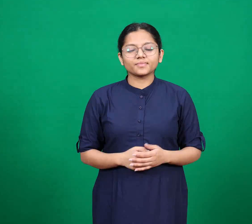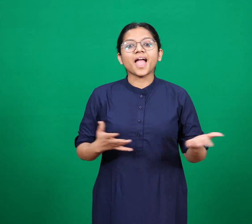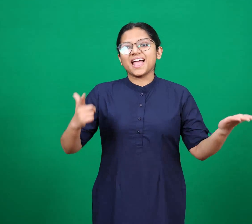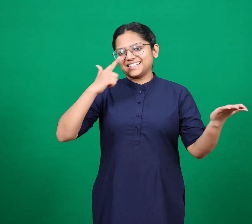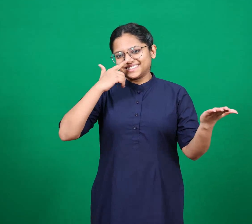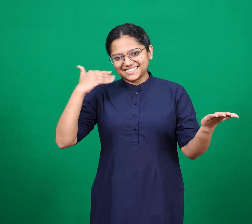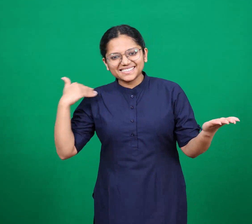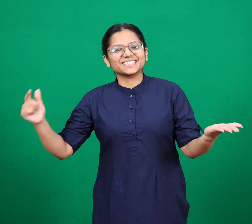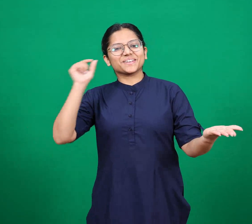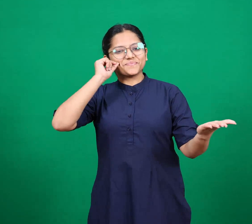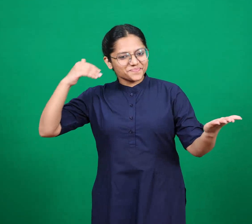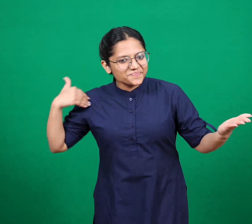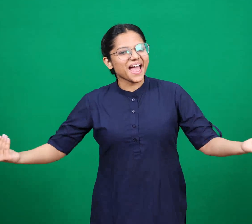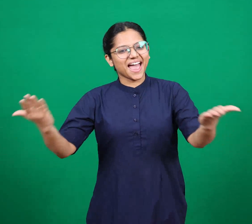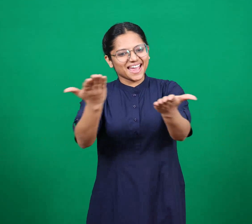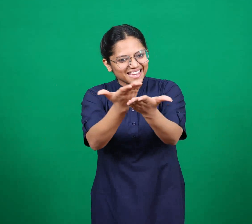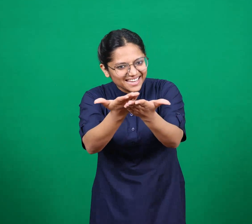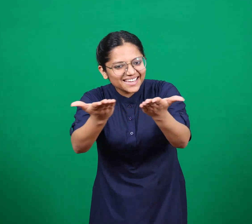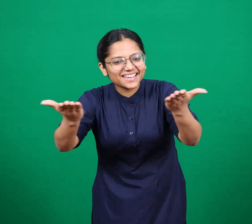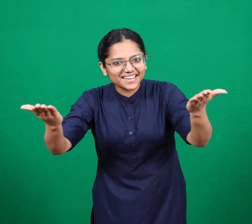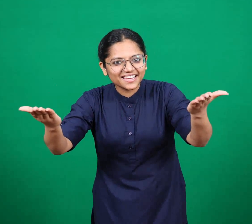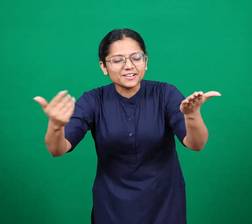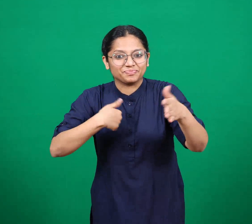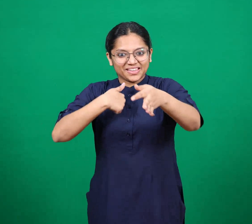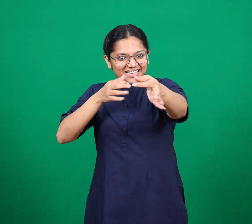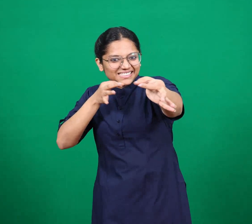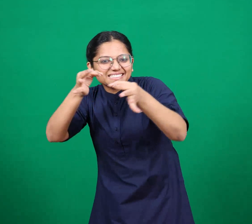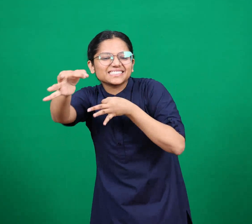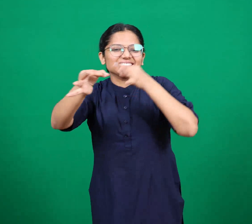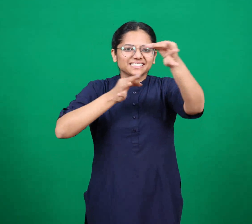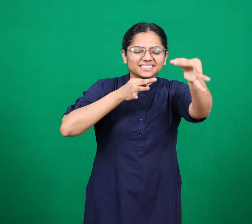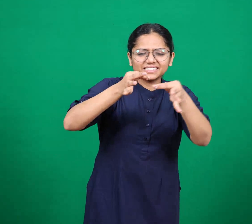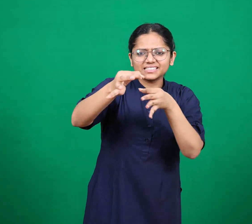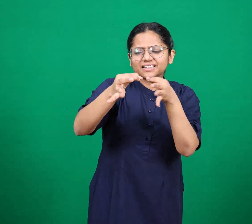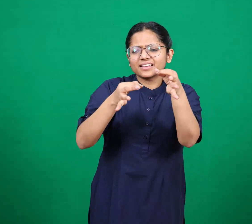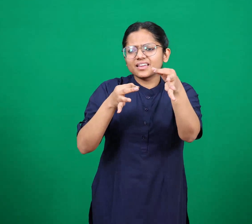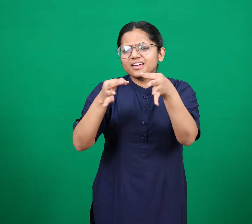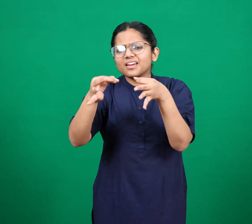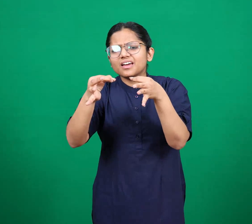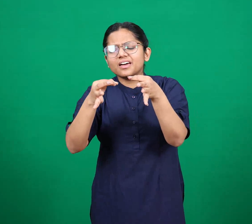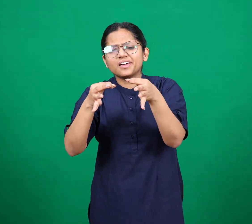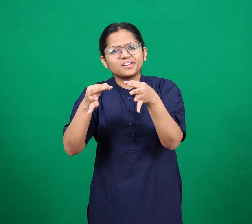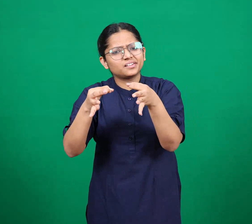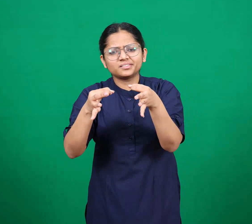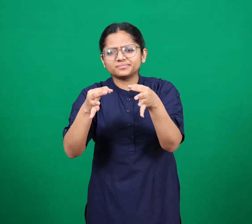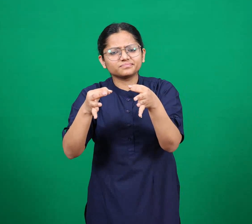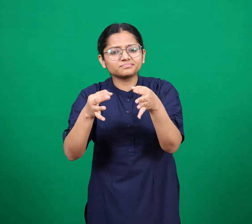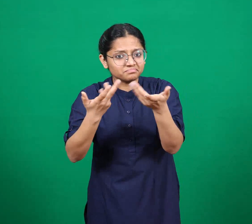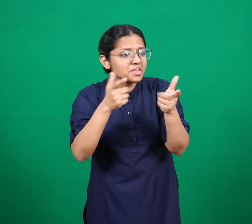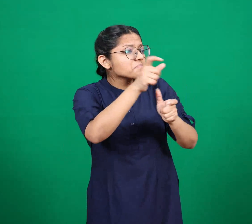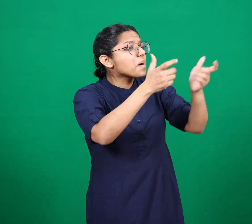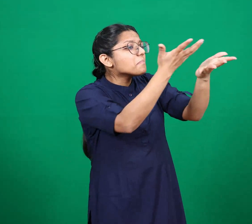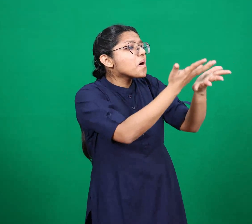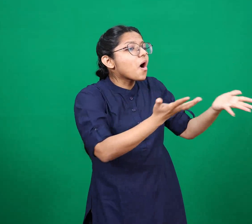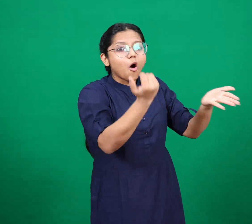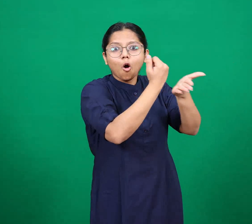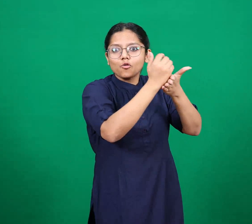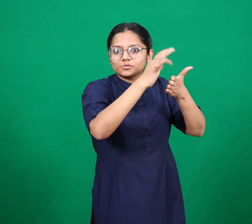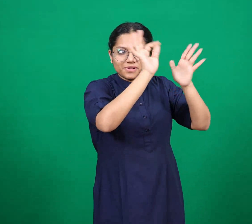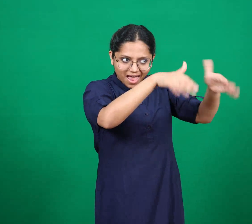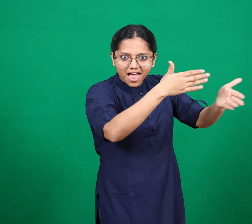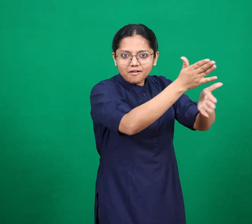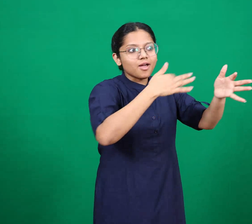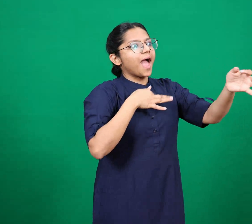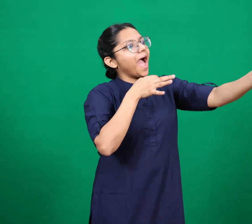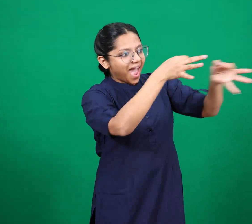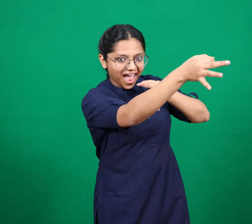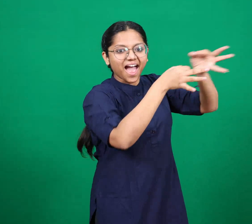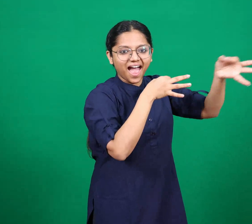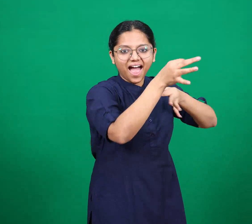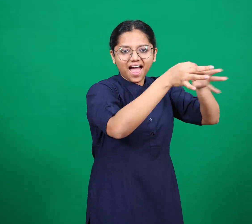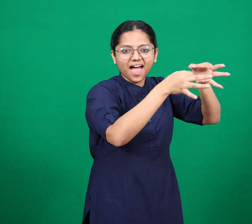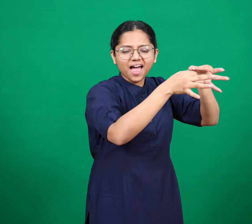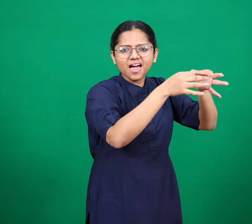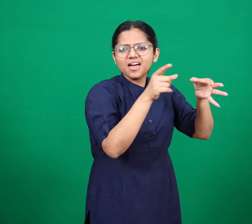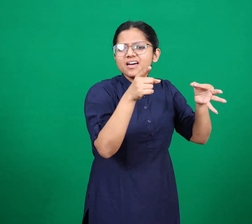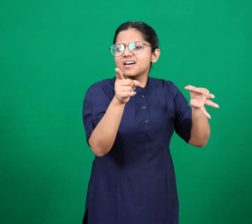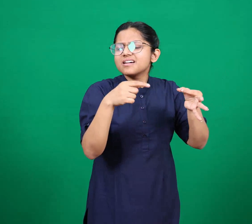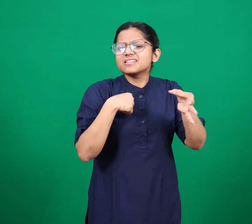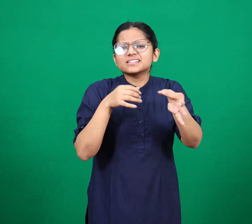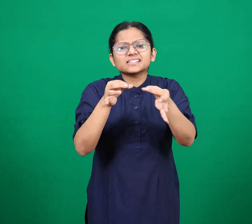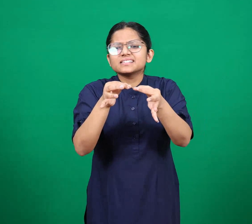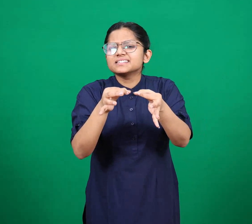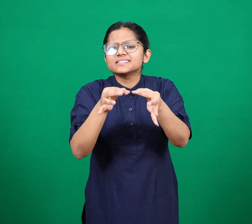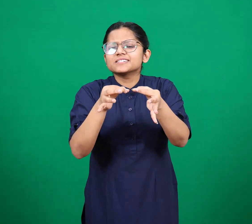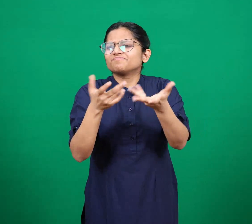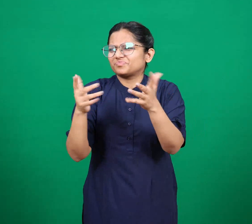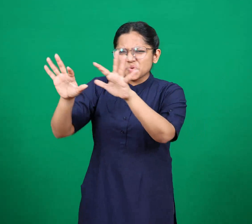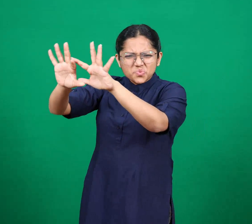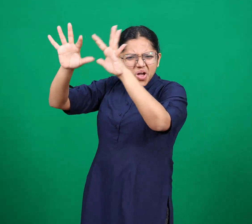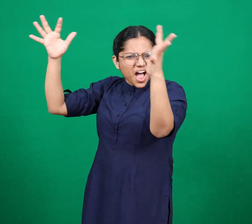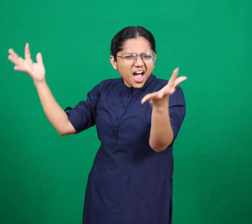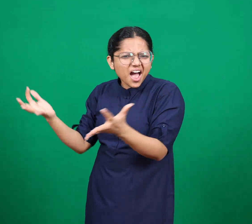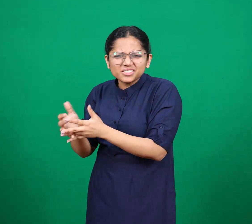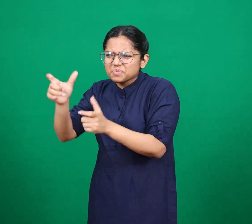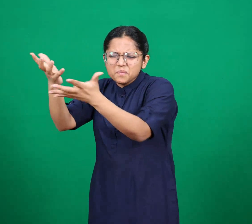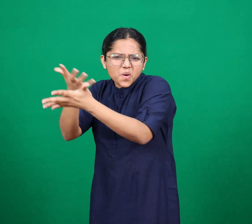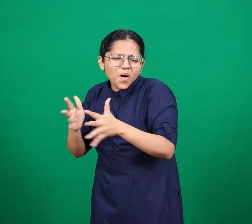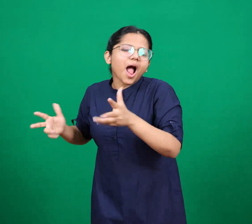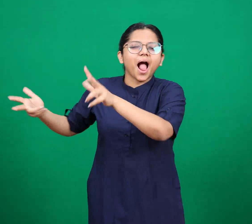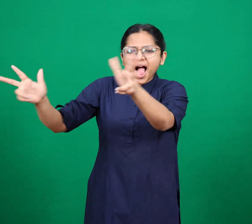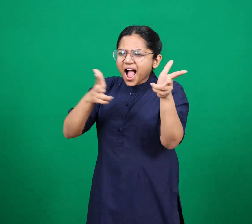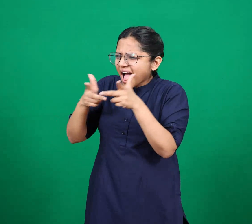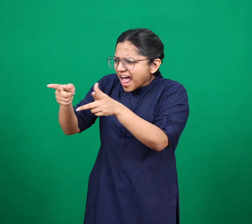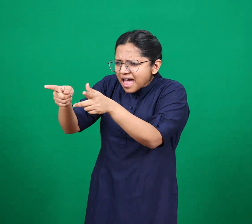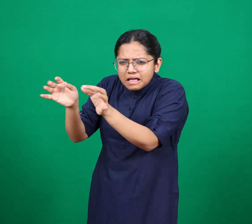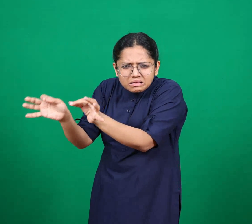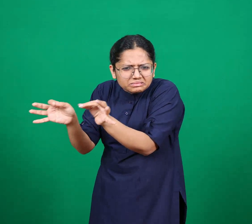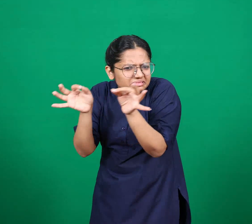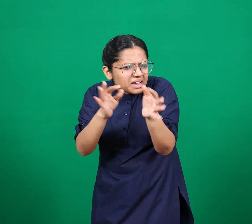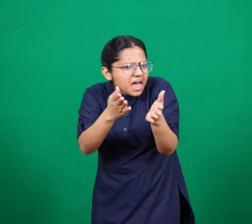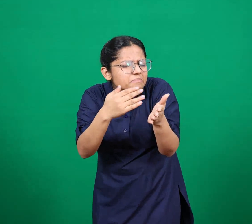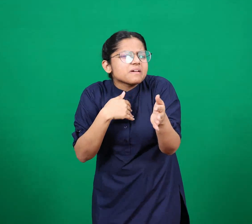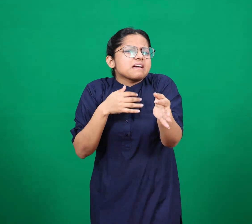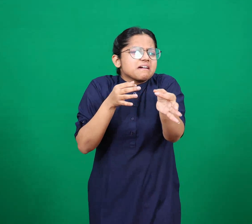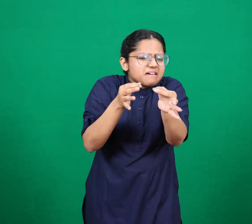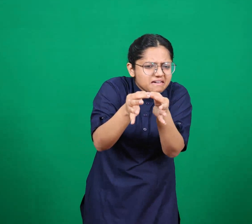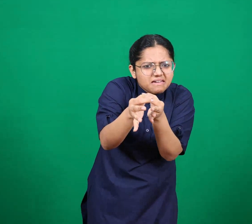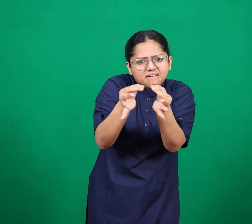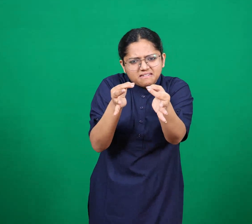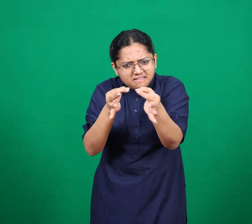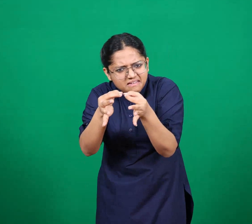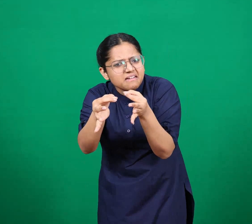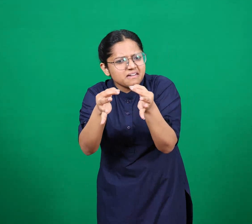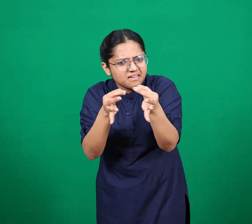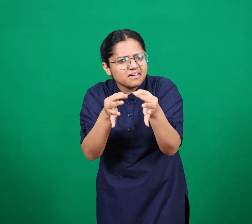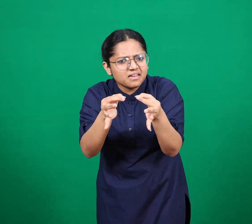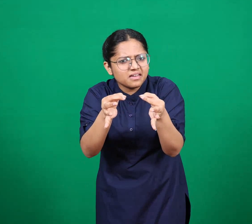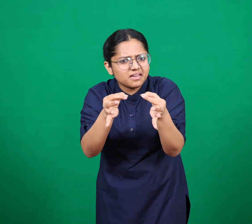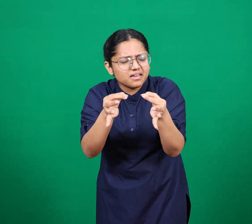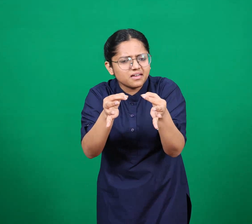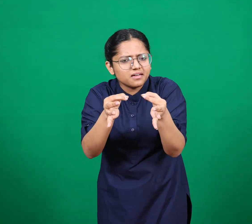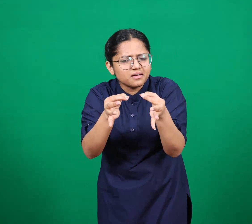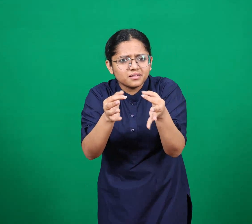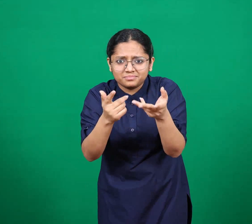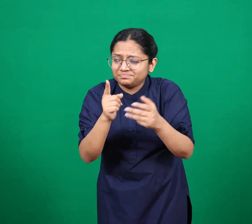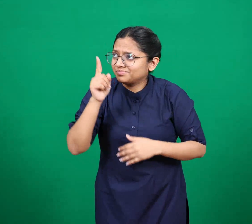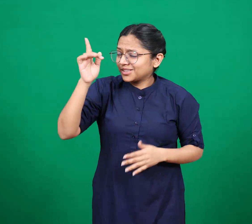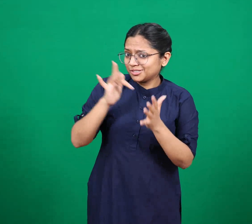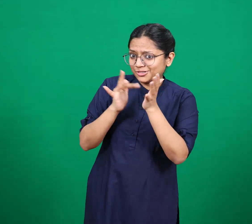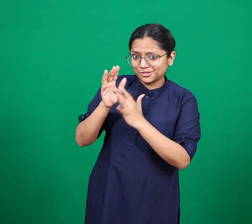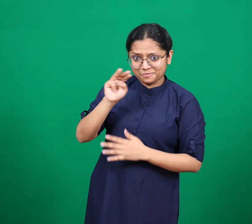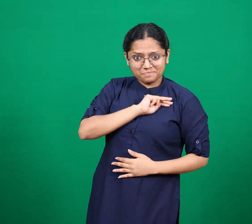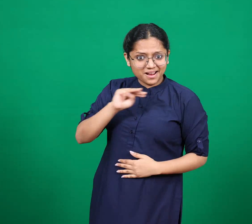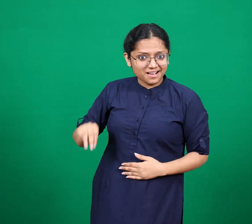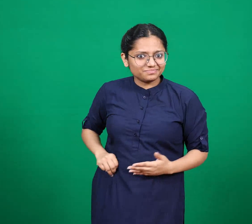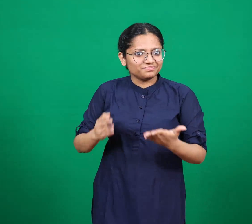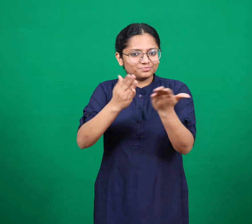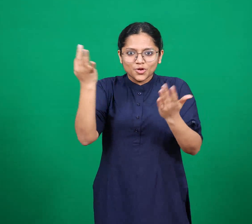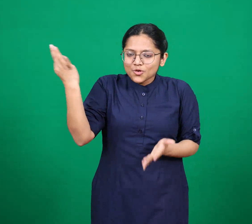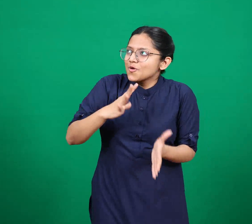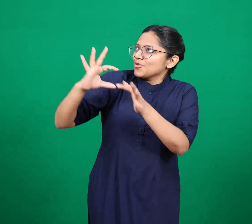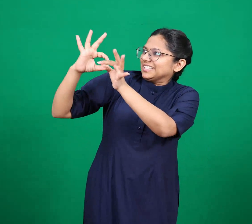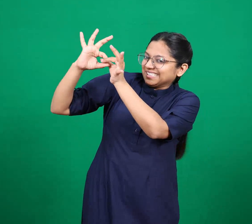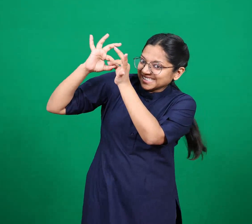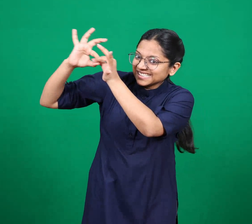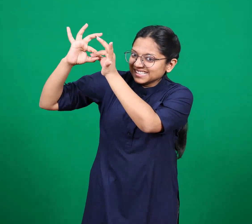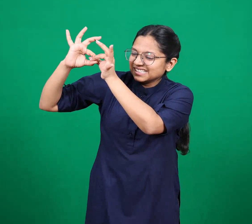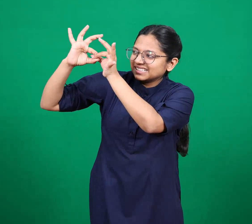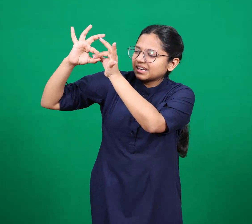Brothers, I could not address you as spiritual, but as worldly- as infants in Christ.